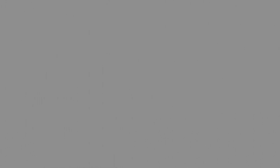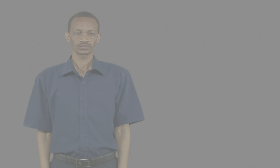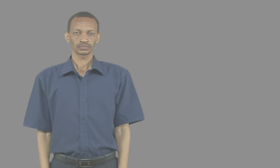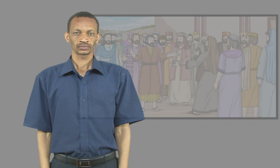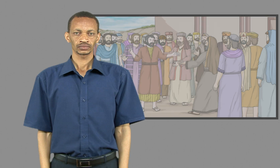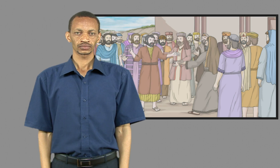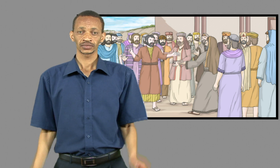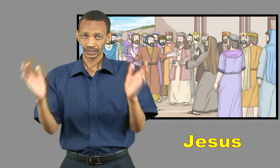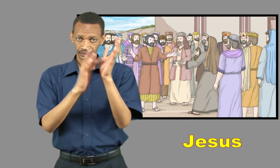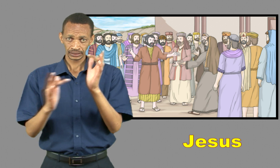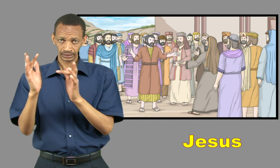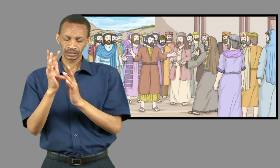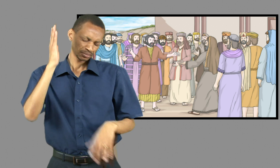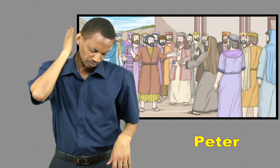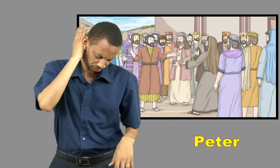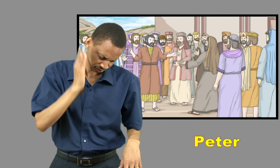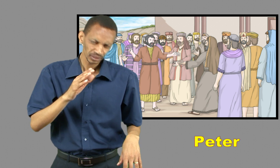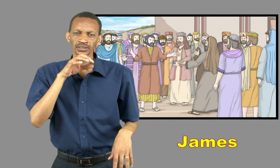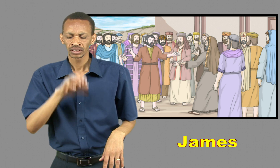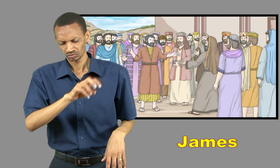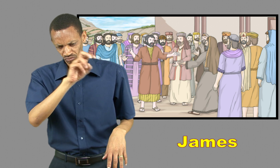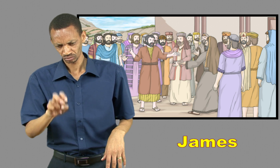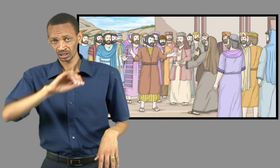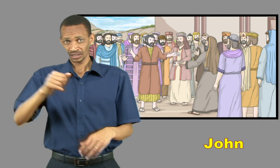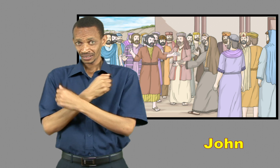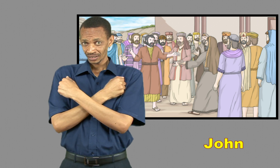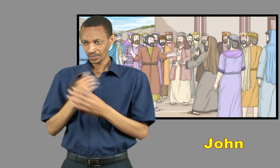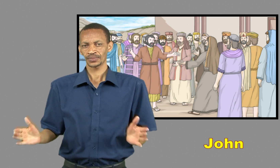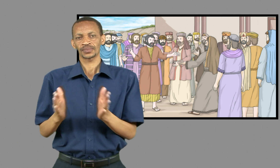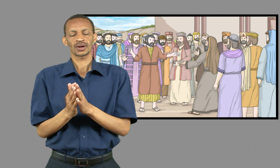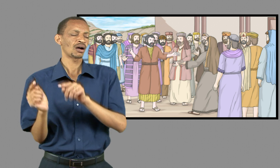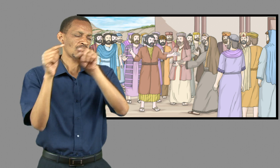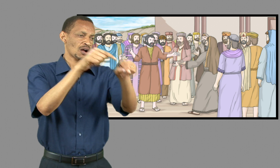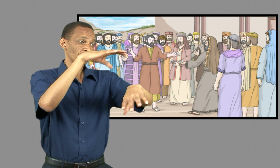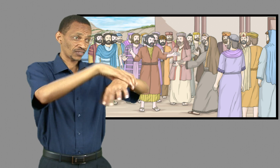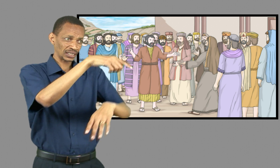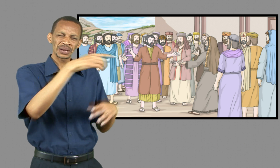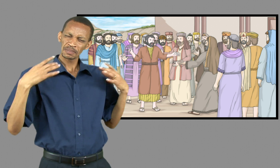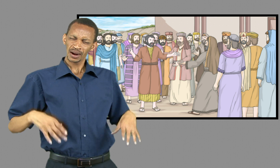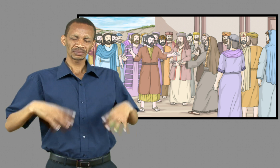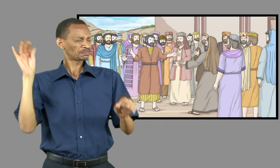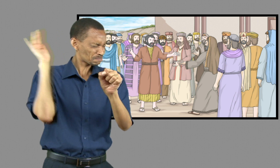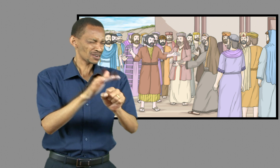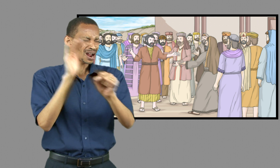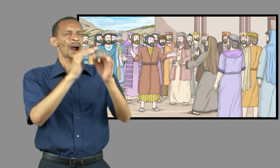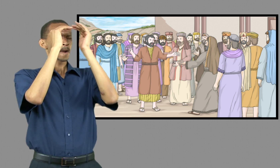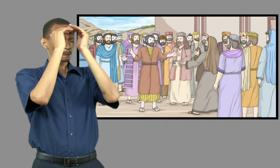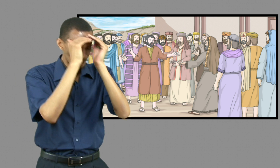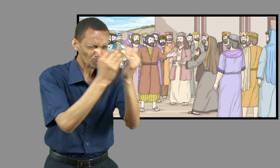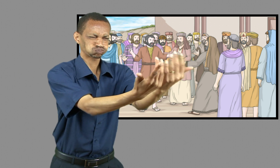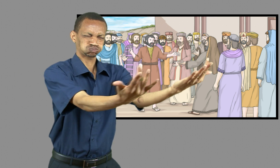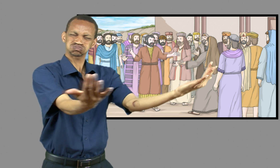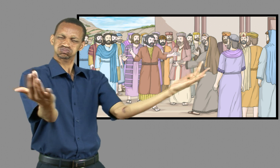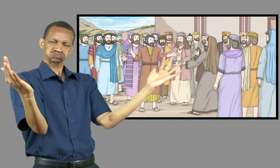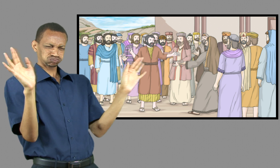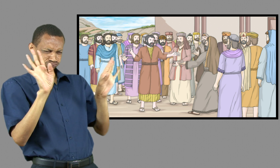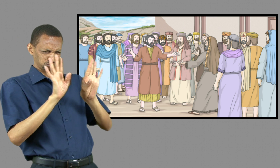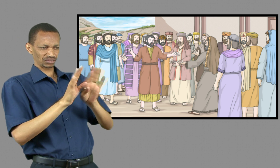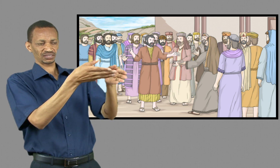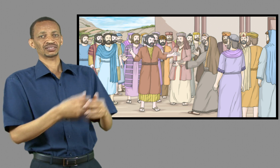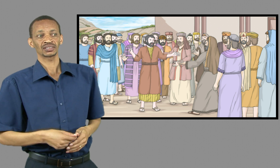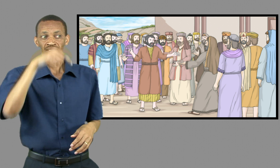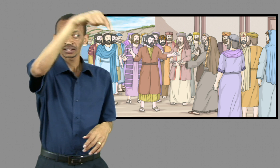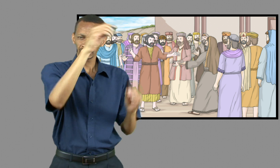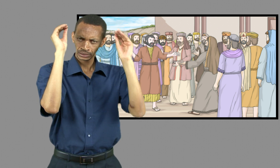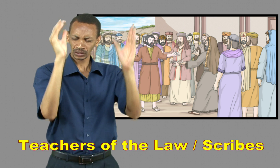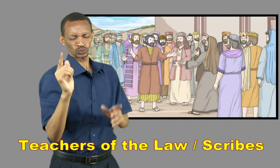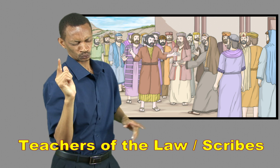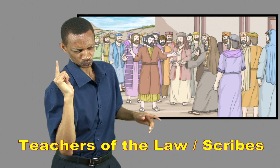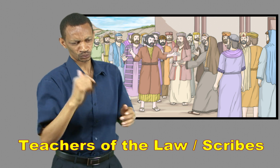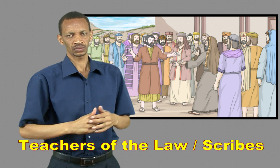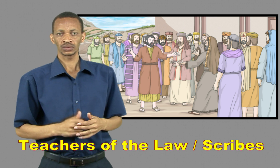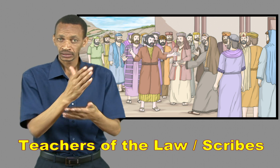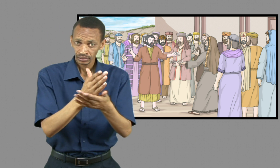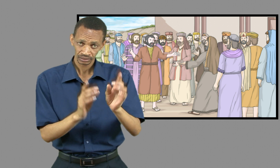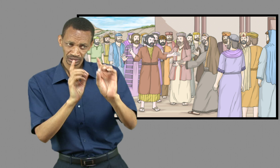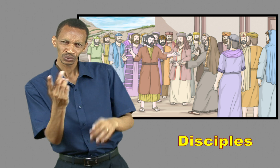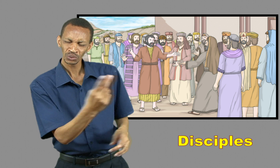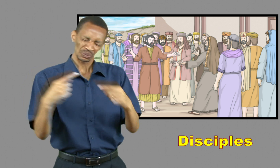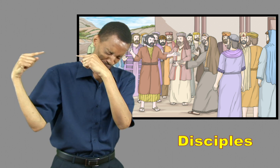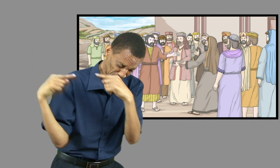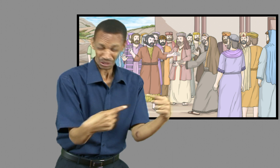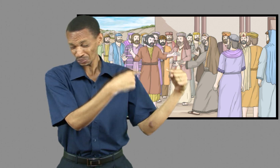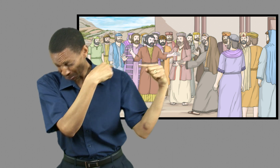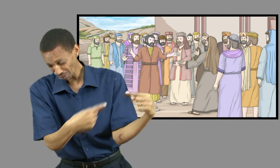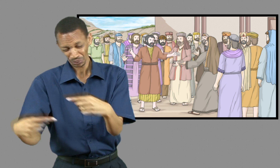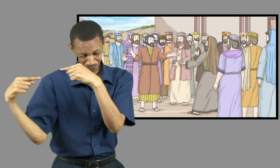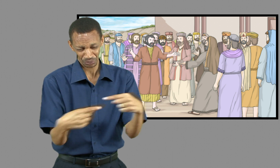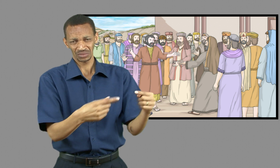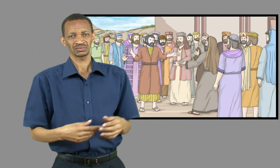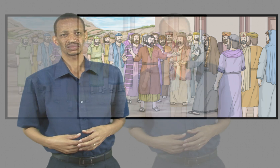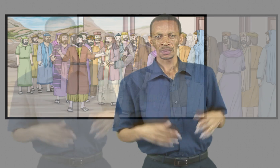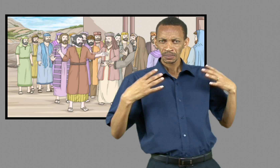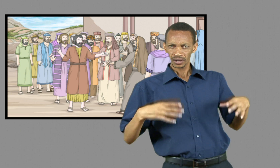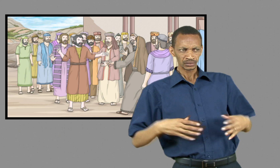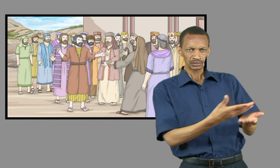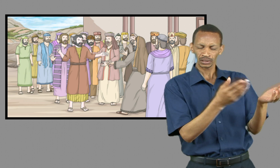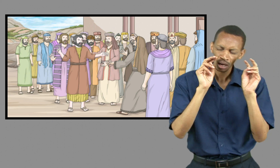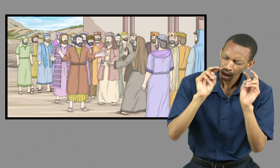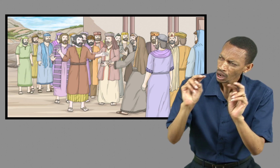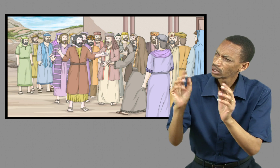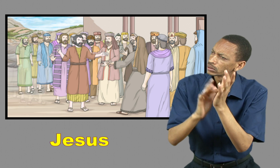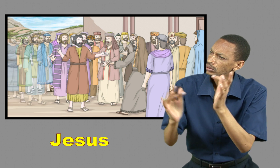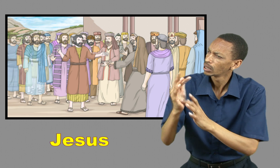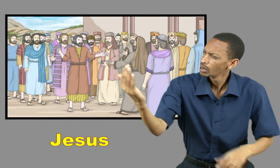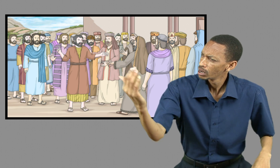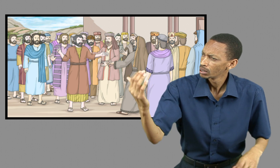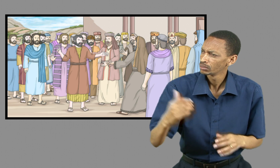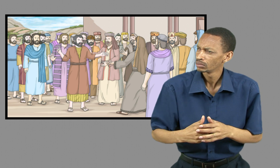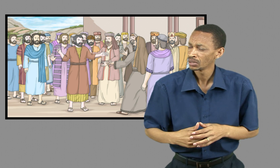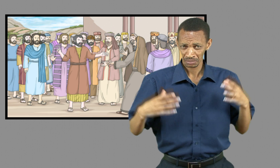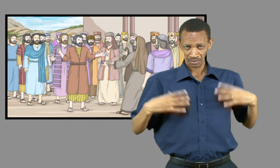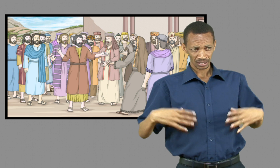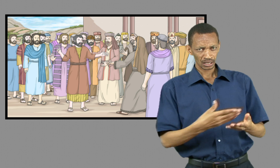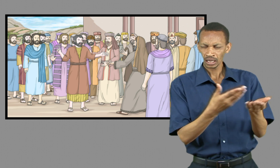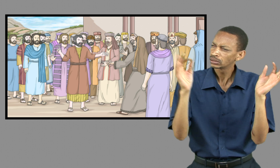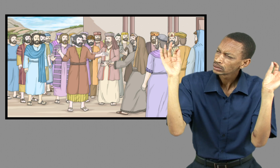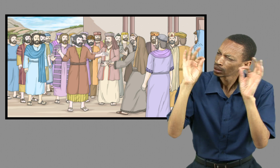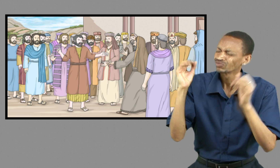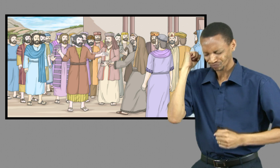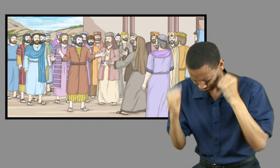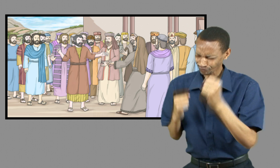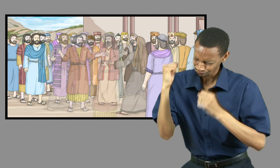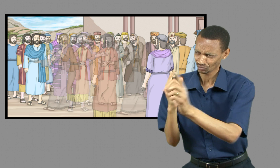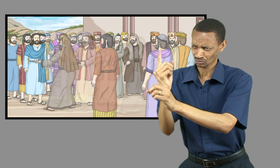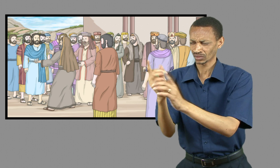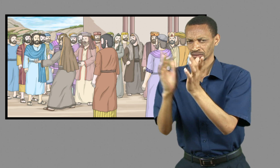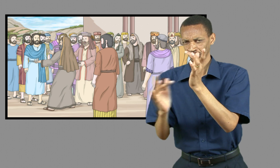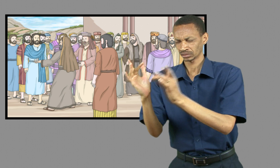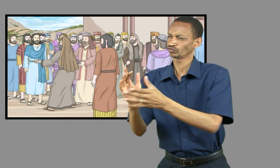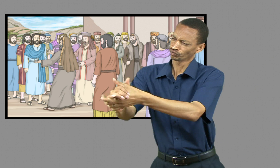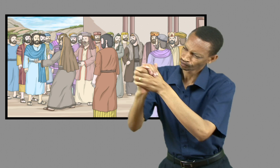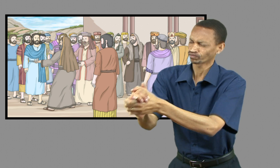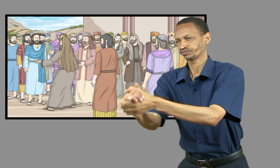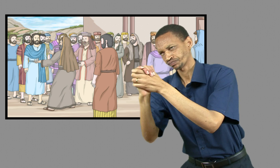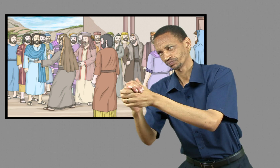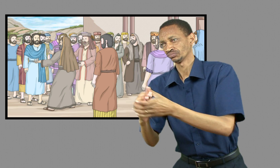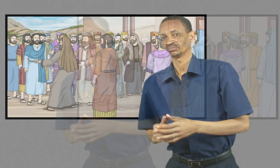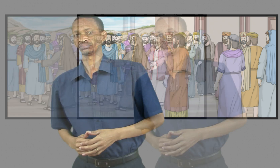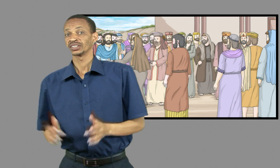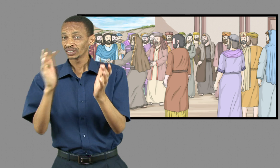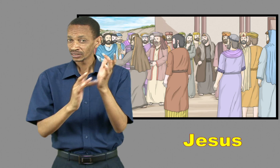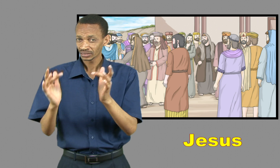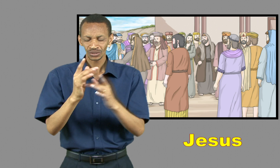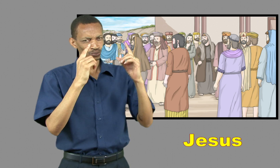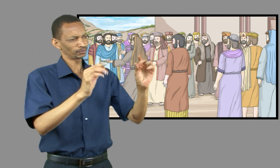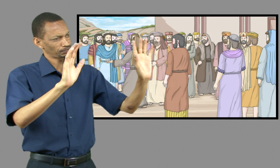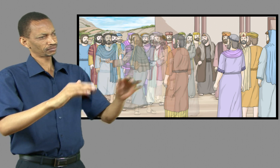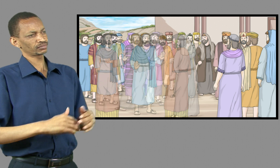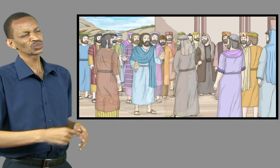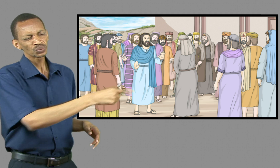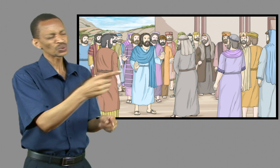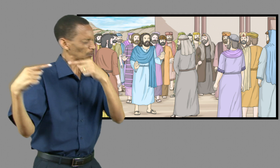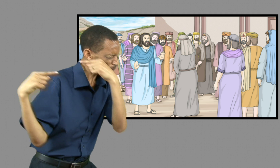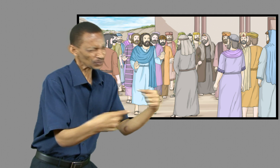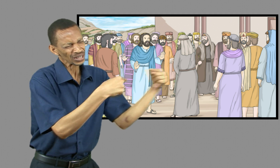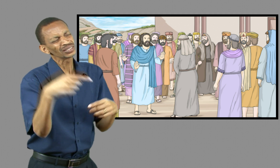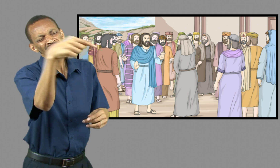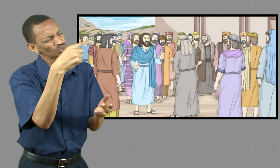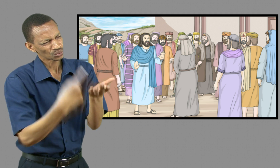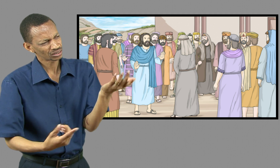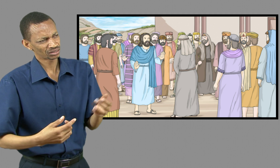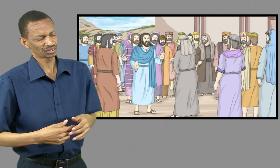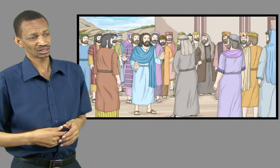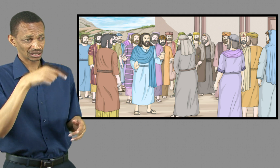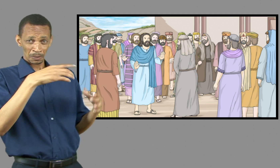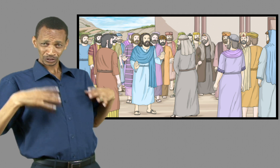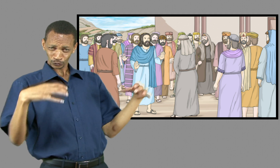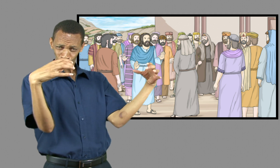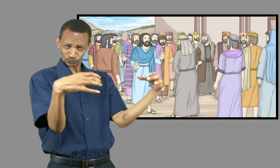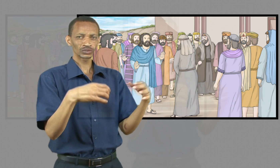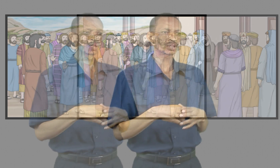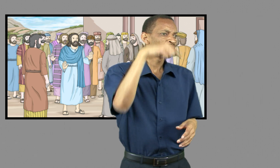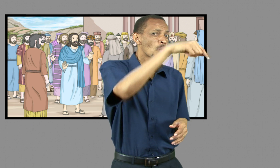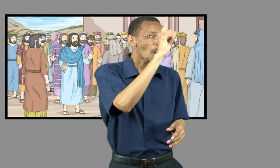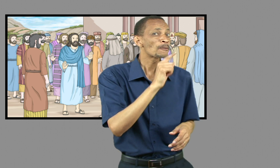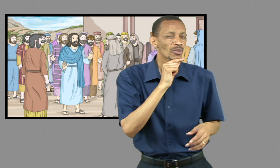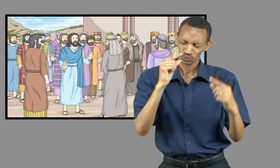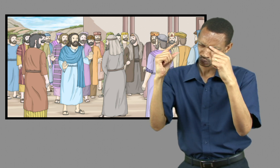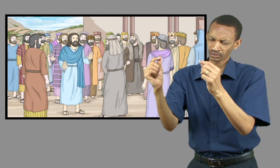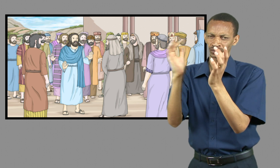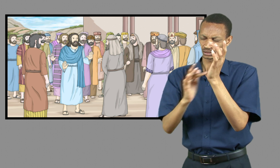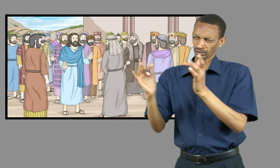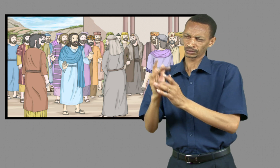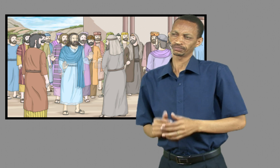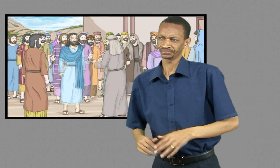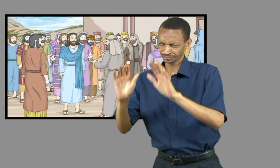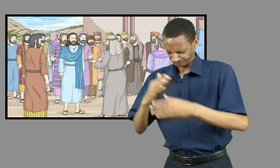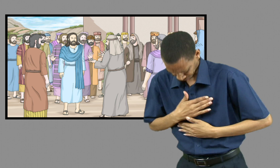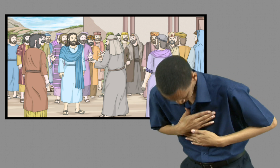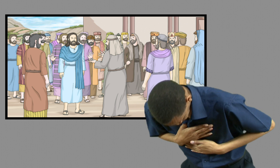When they returned to the other disciples, they saw a large crowd around them, and scribes arguing with them. As soon as all the people saw Jesus, they were filled with awe and ran to greet Him. “What are you disputing with them?”